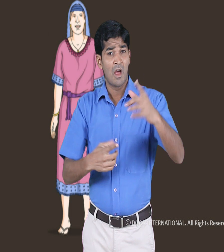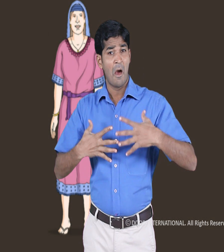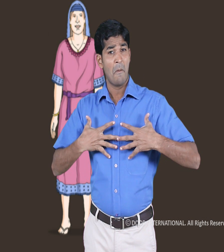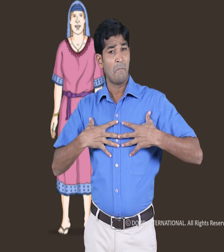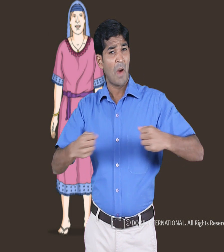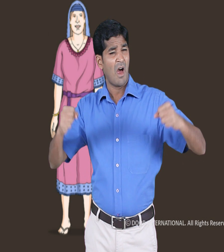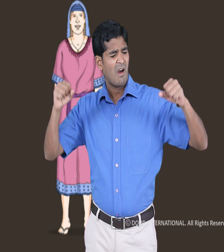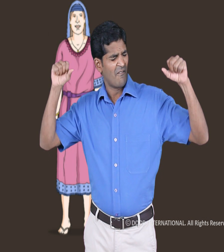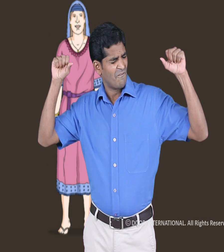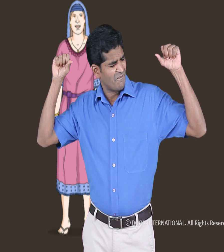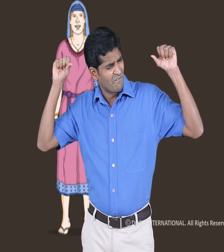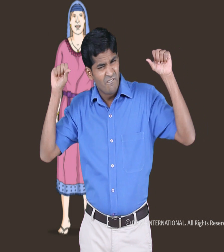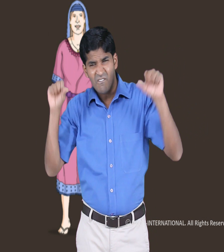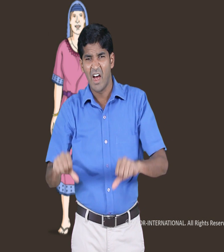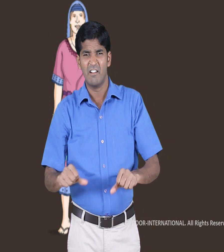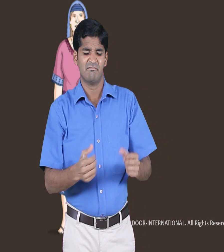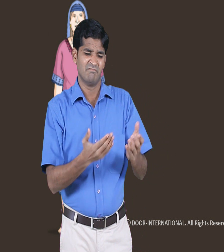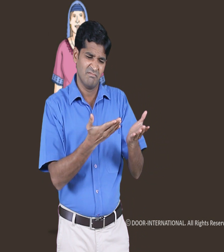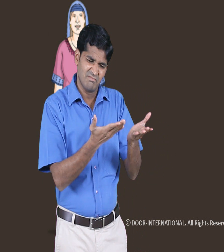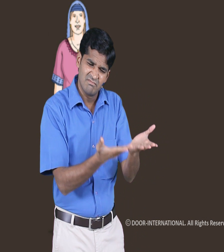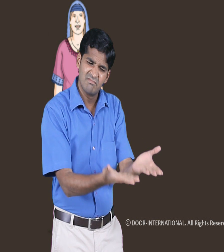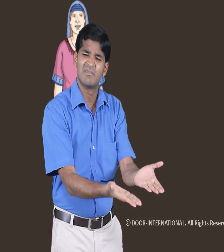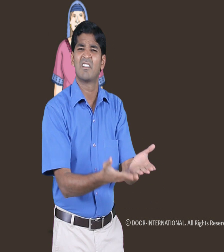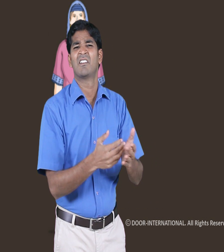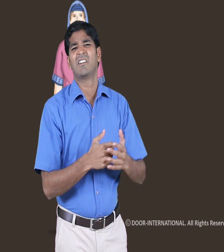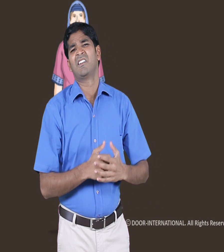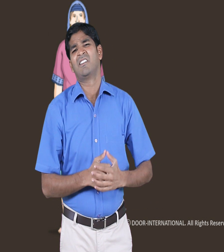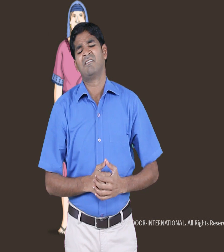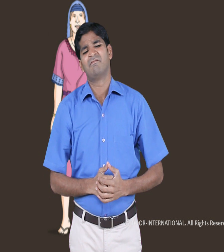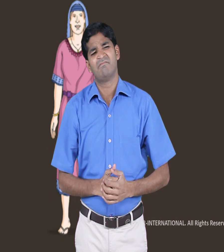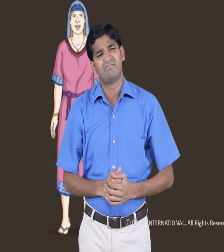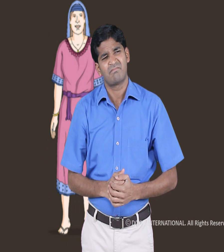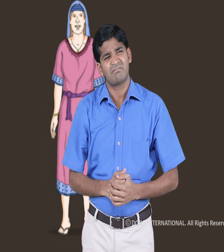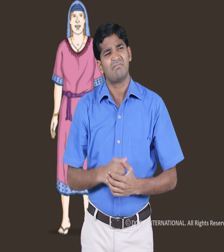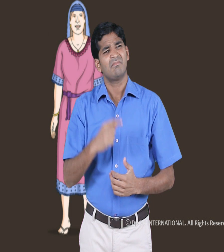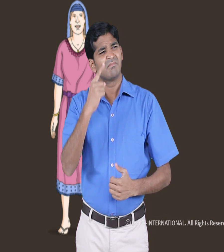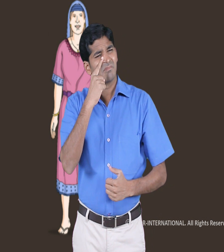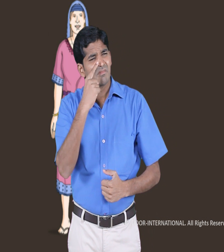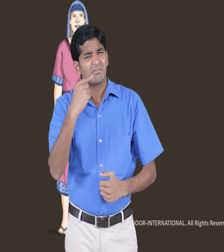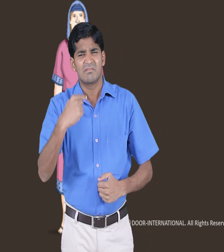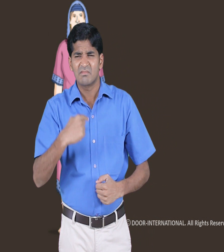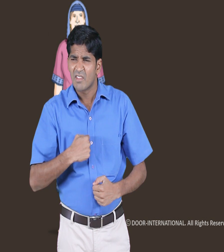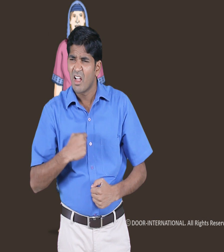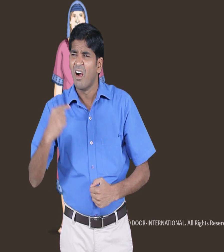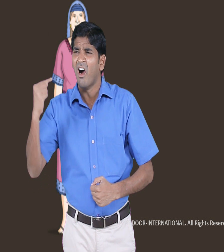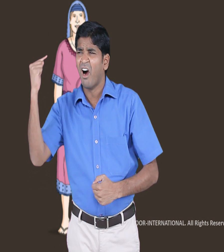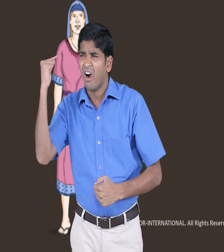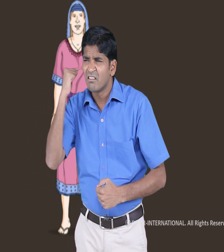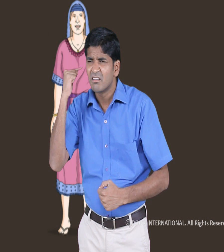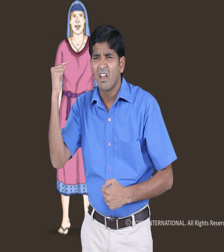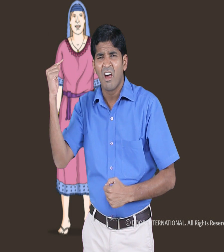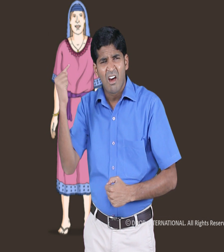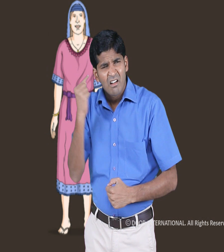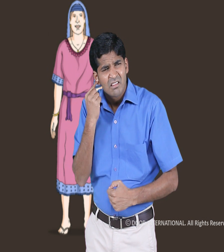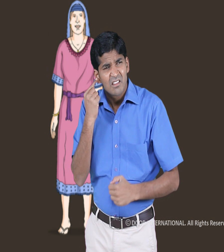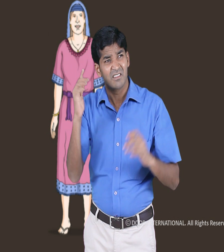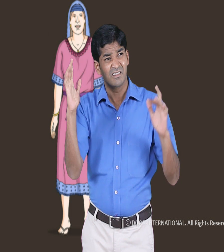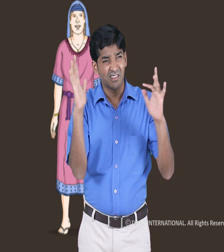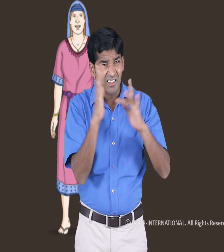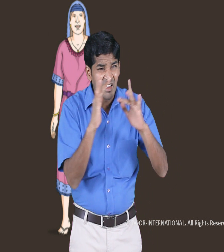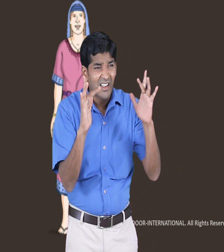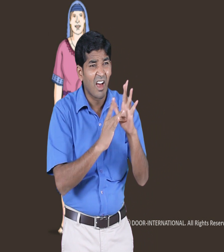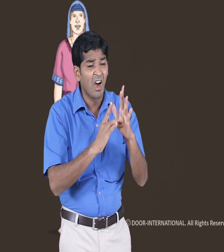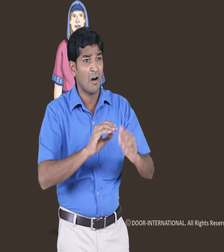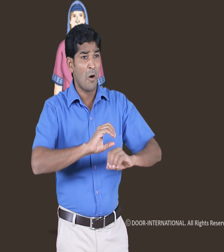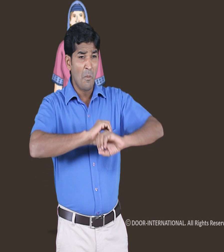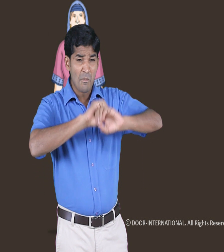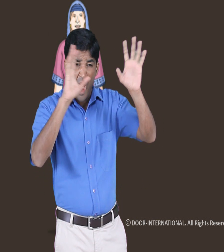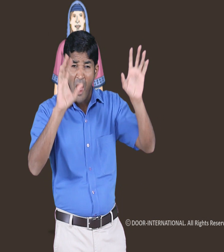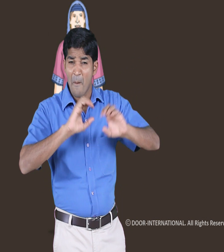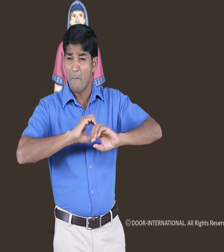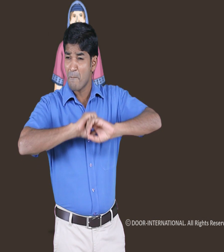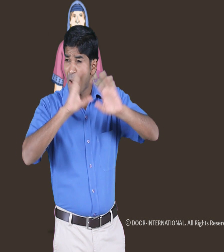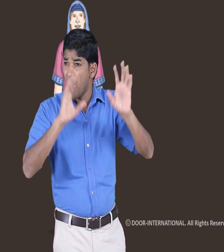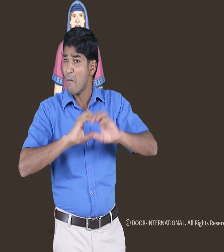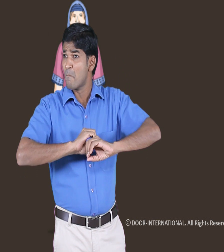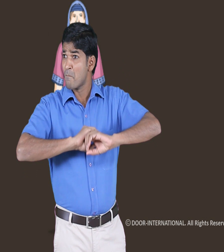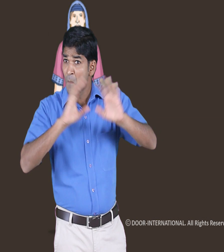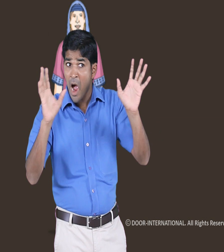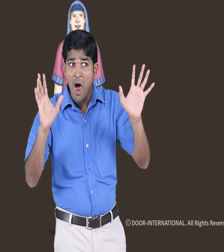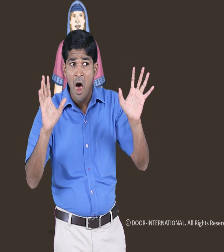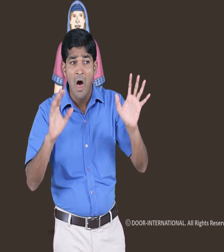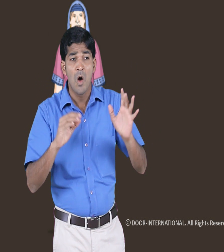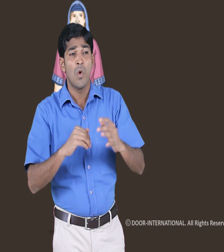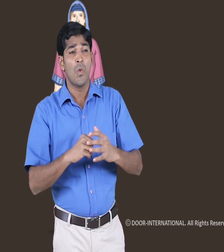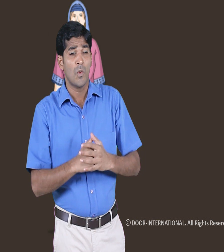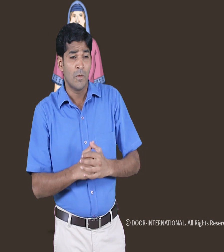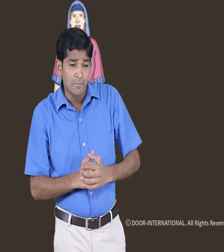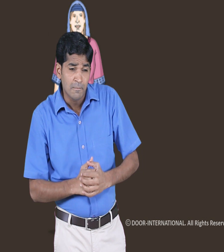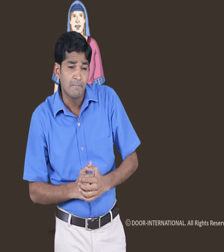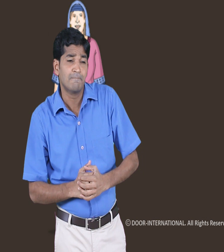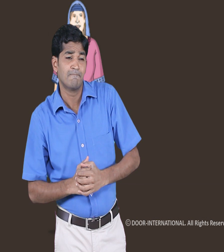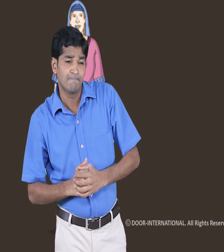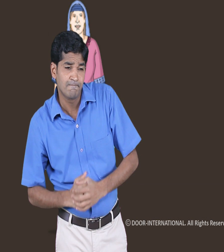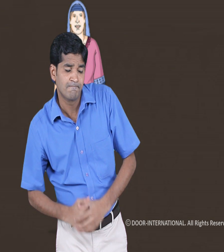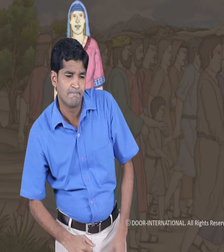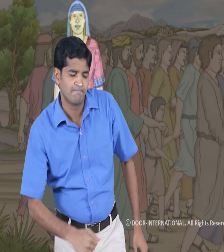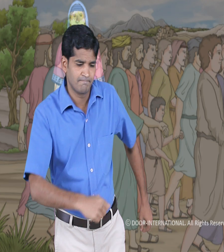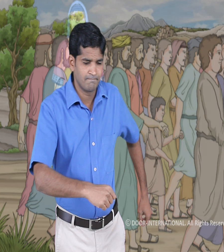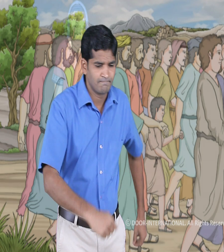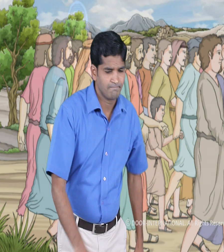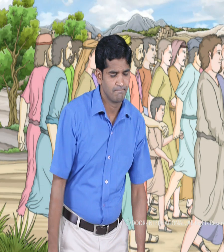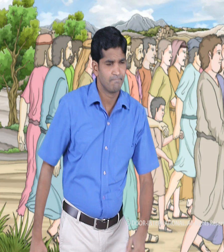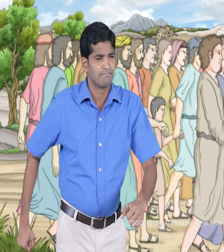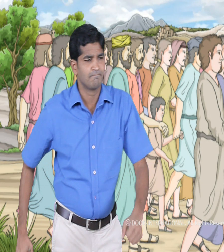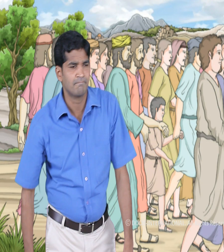Instead, her condition had only grown worse.